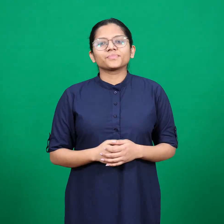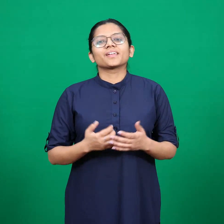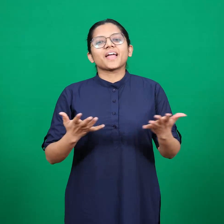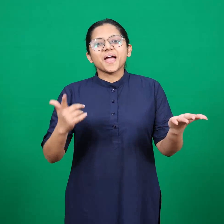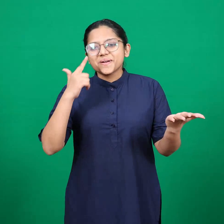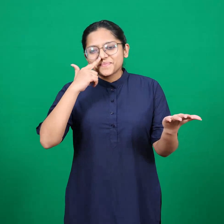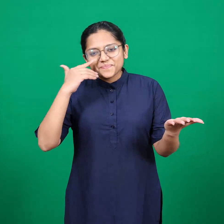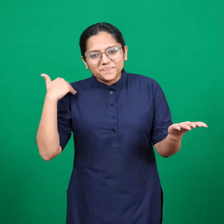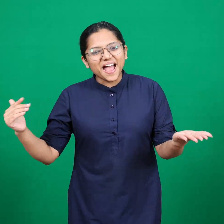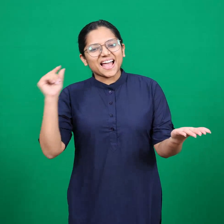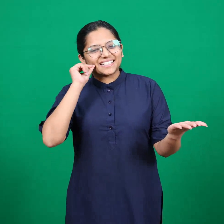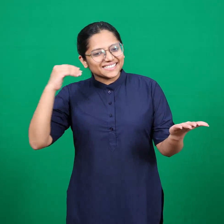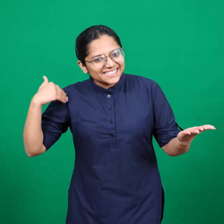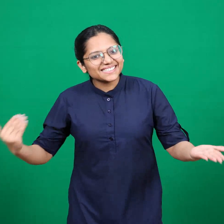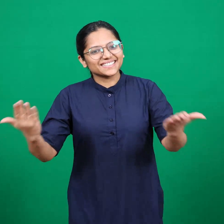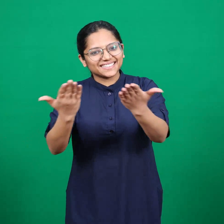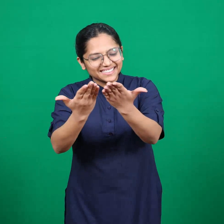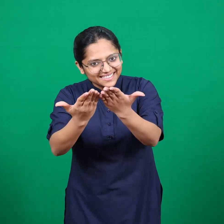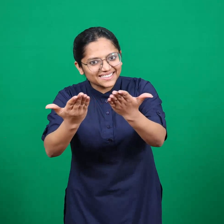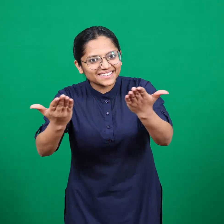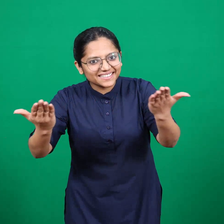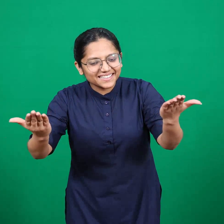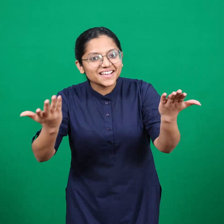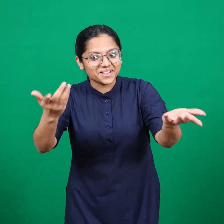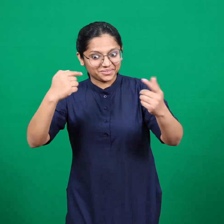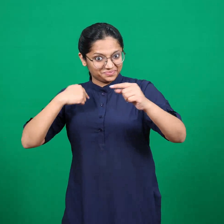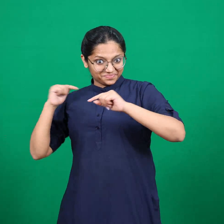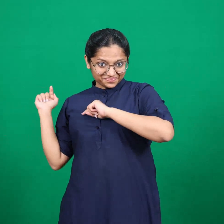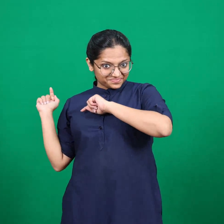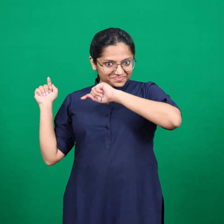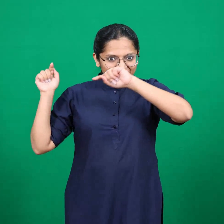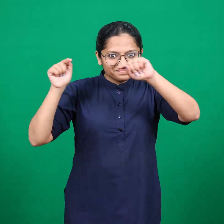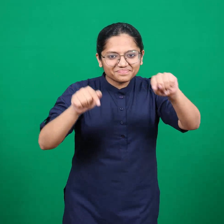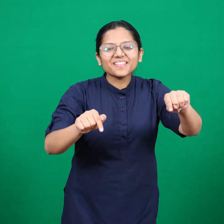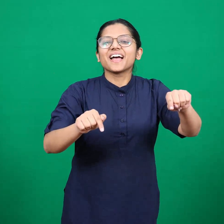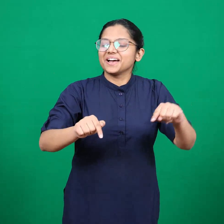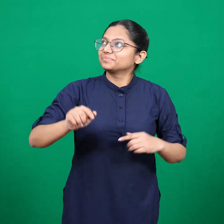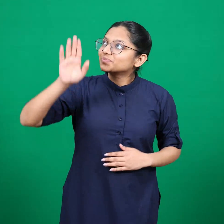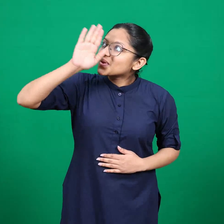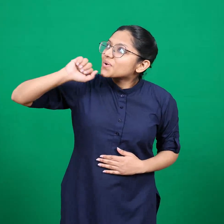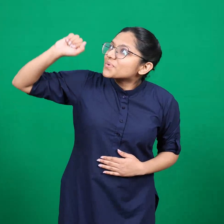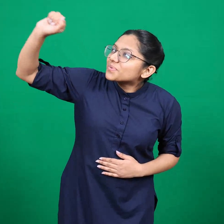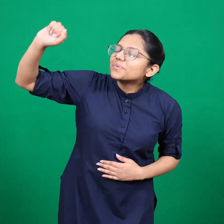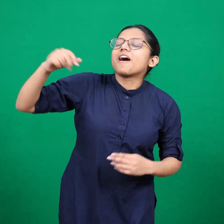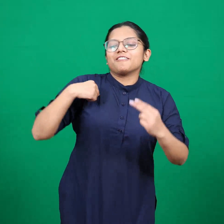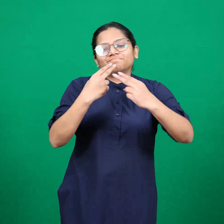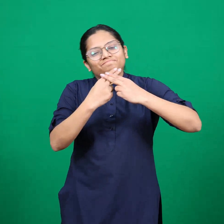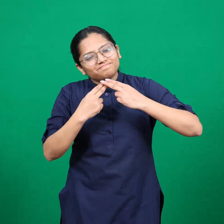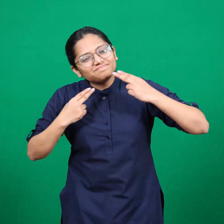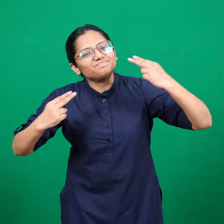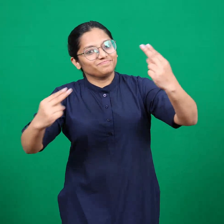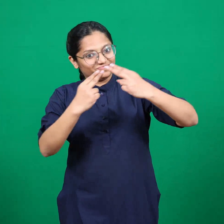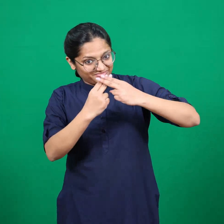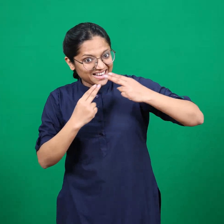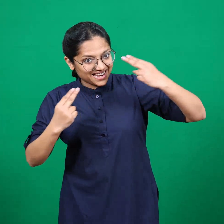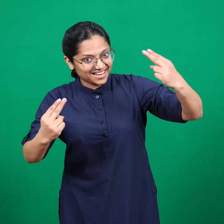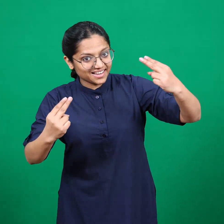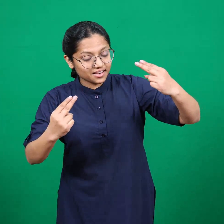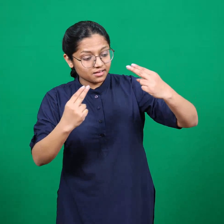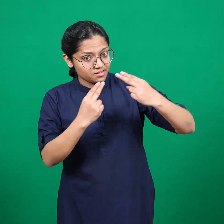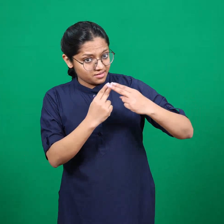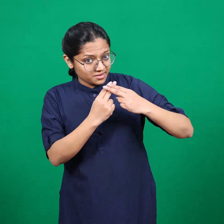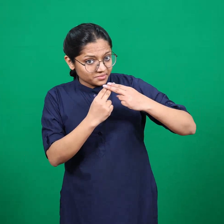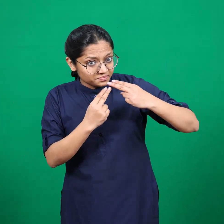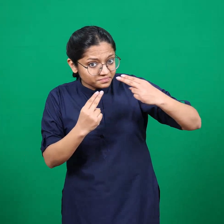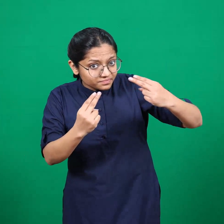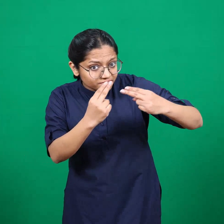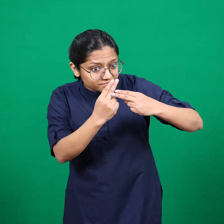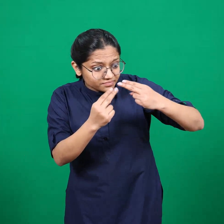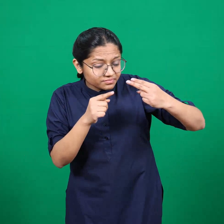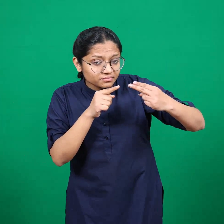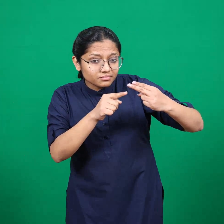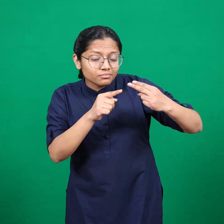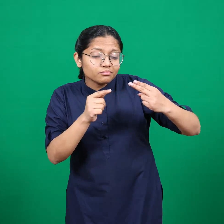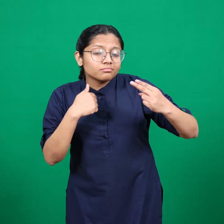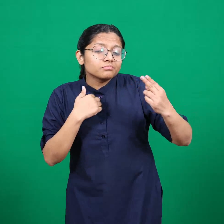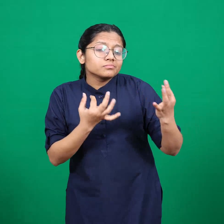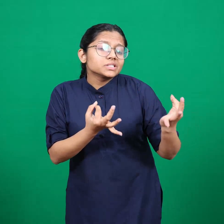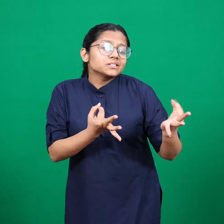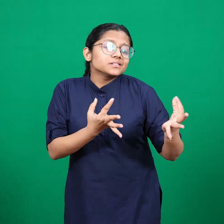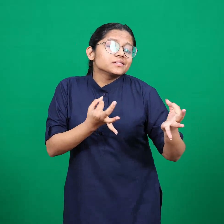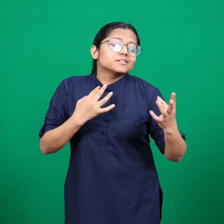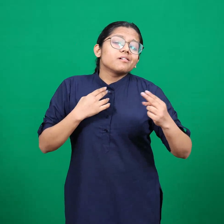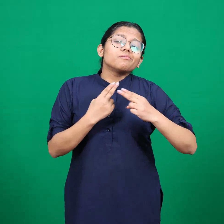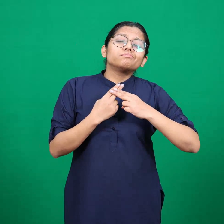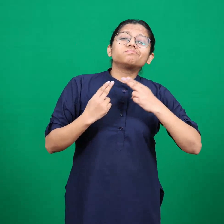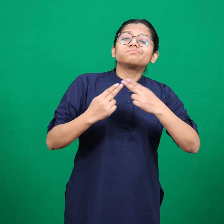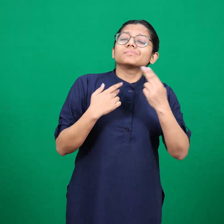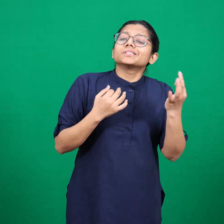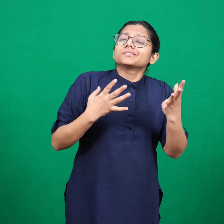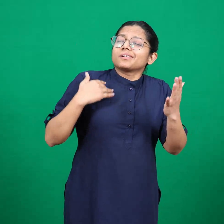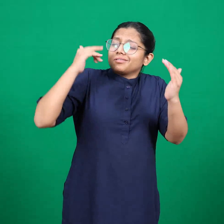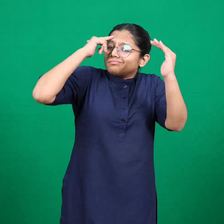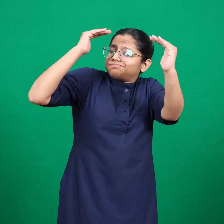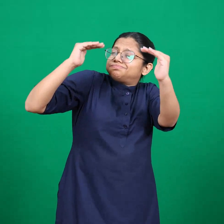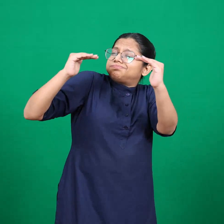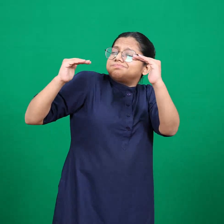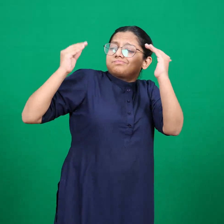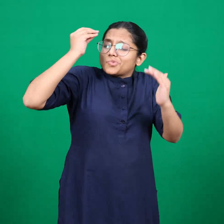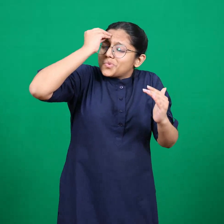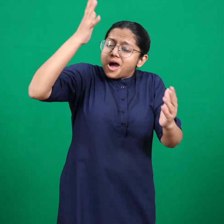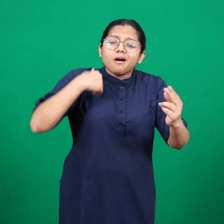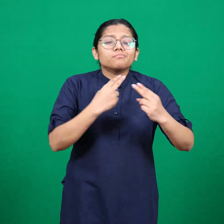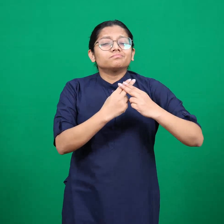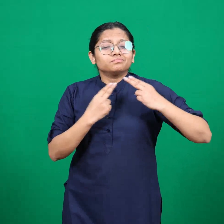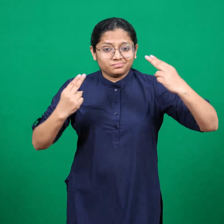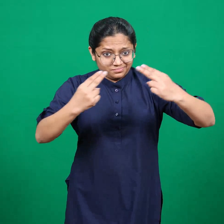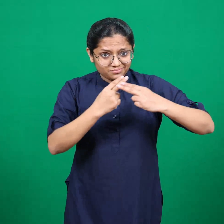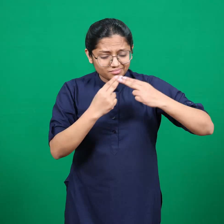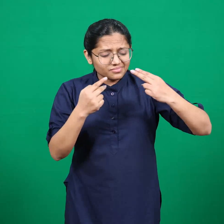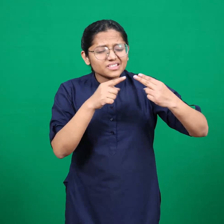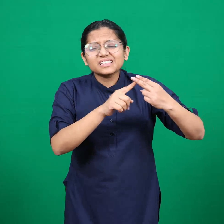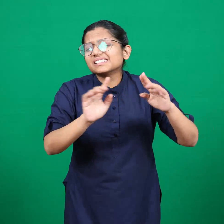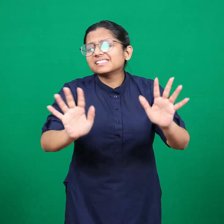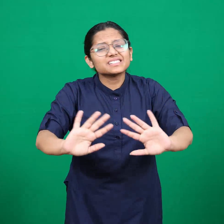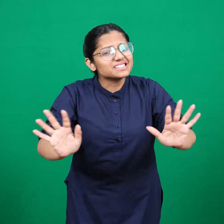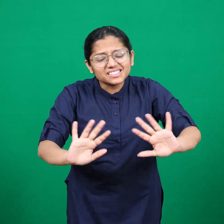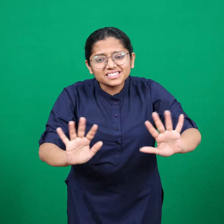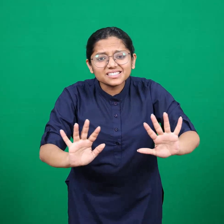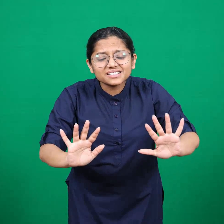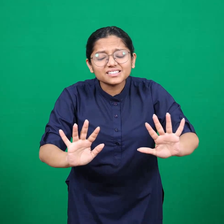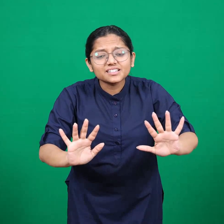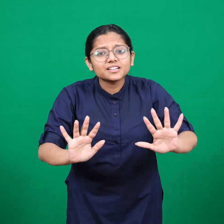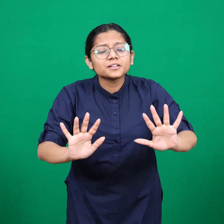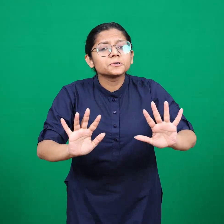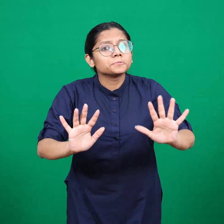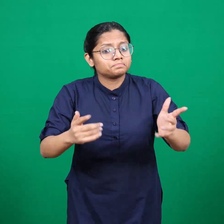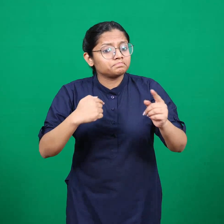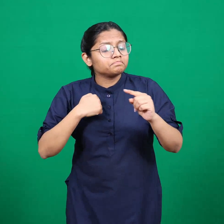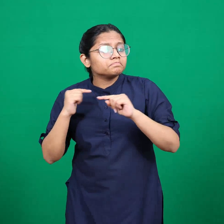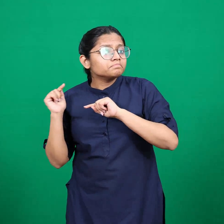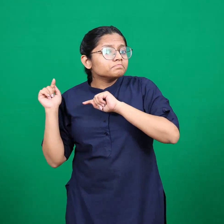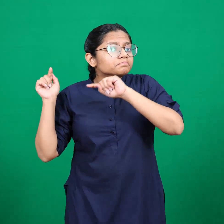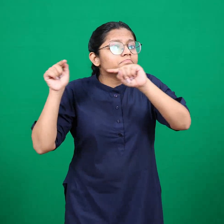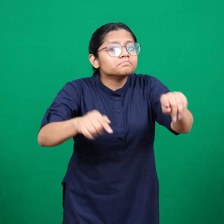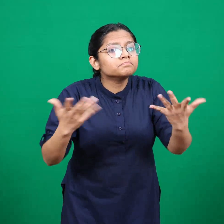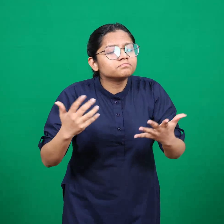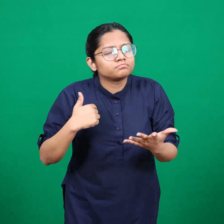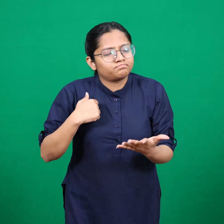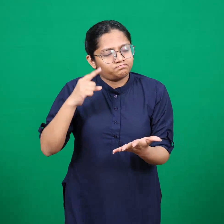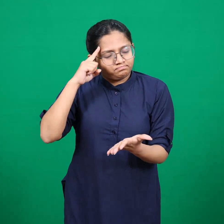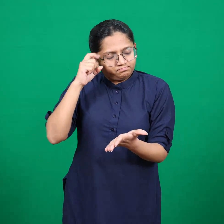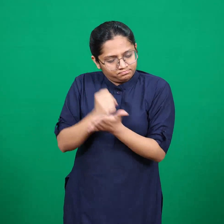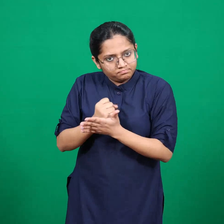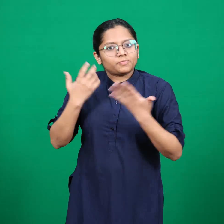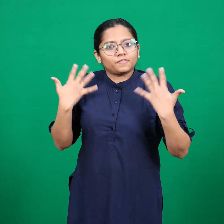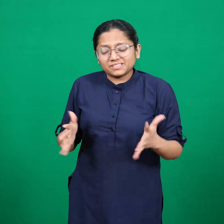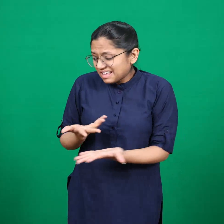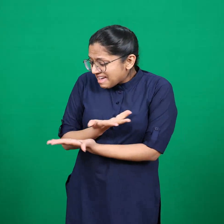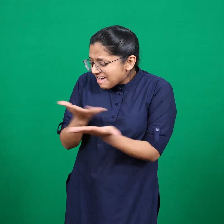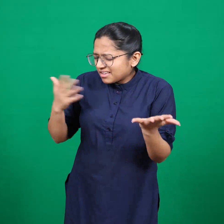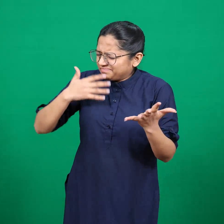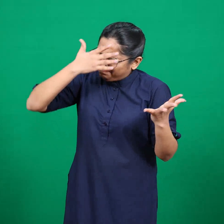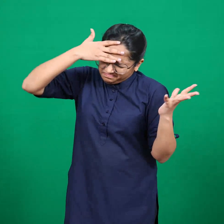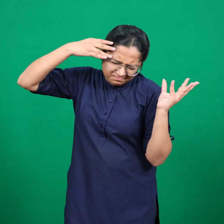When I came to you, brothers, I did not come with eloquence or wisdom as I proclaimed to you the testimony about God.